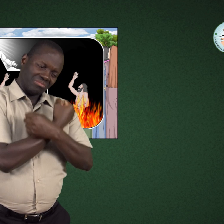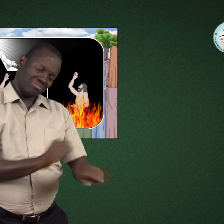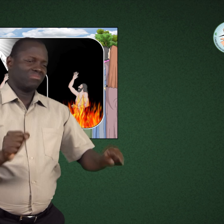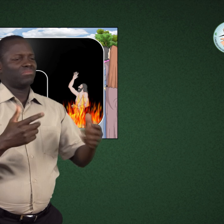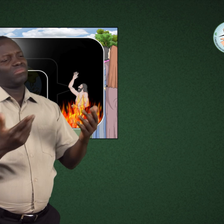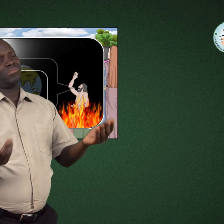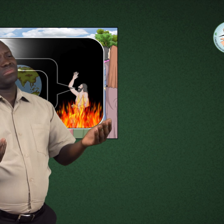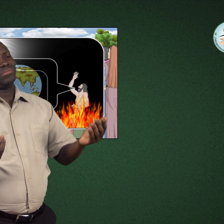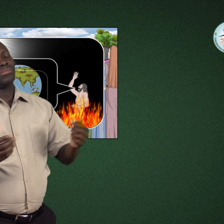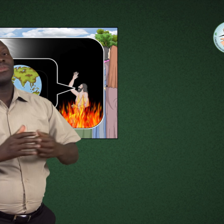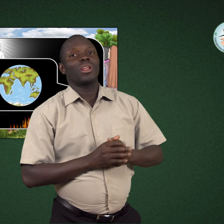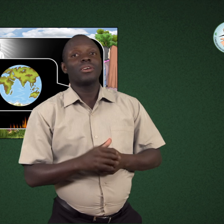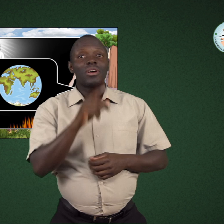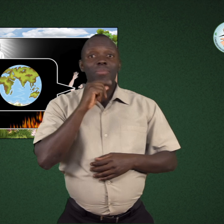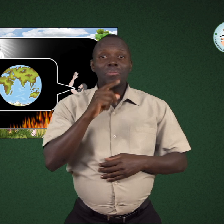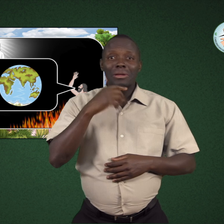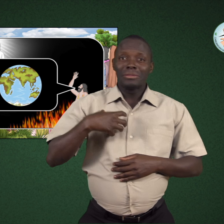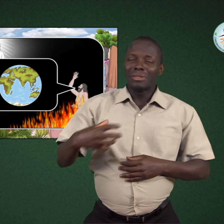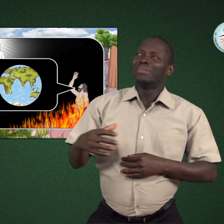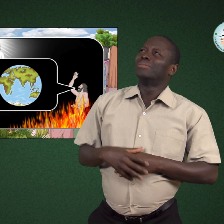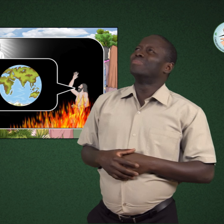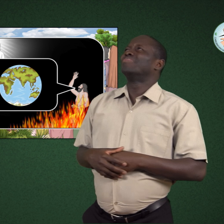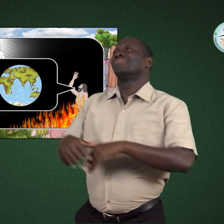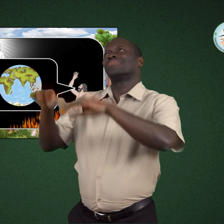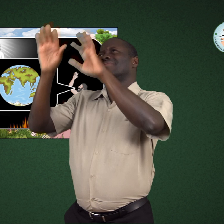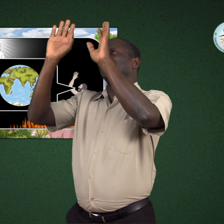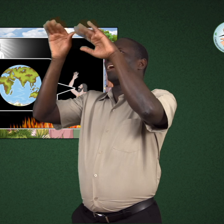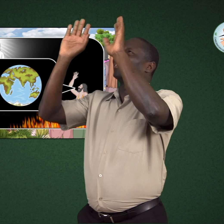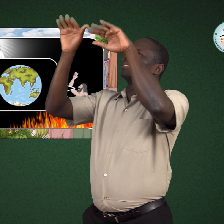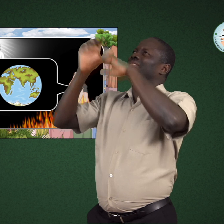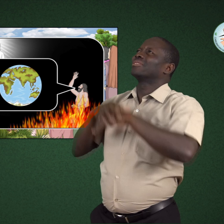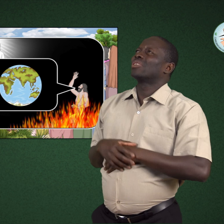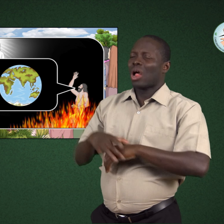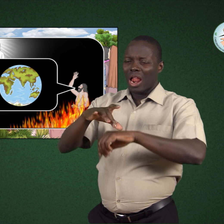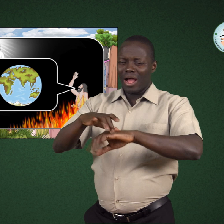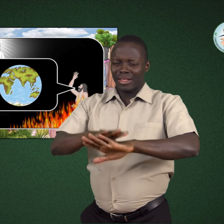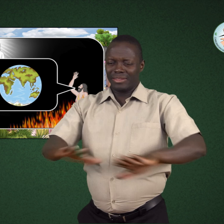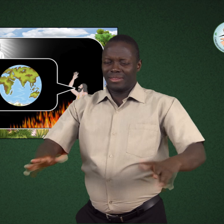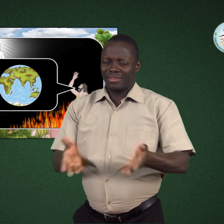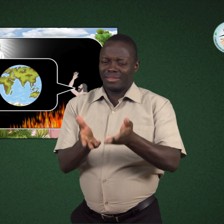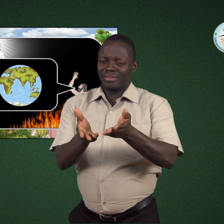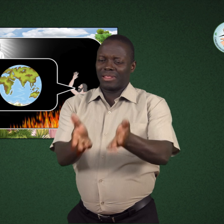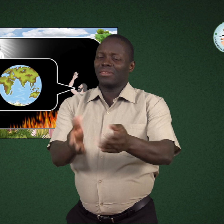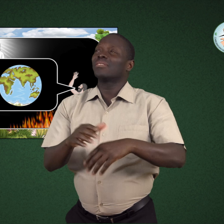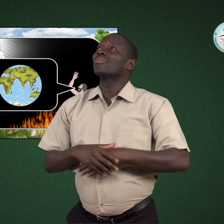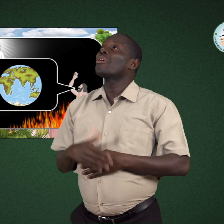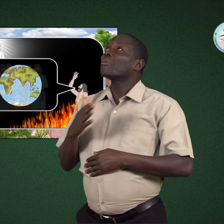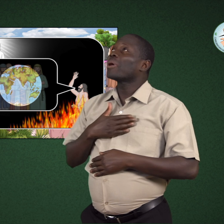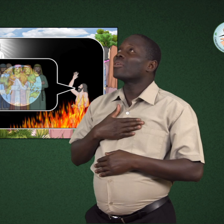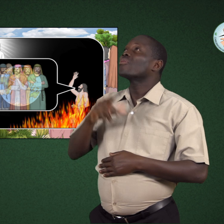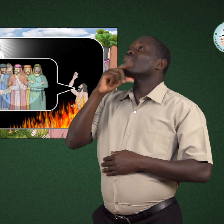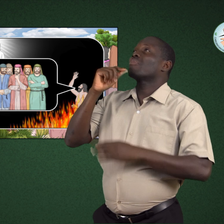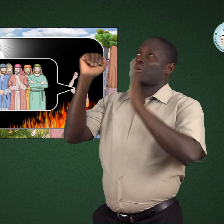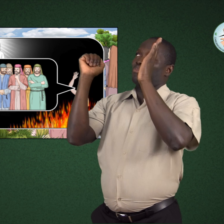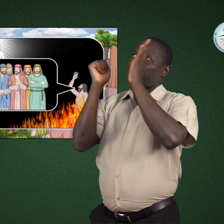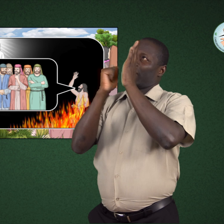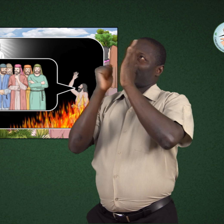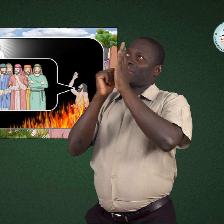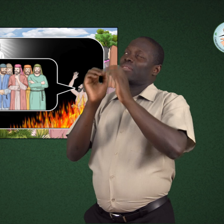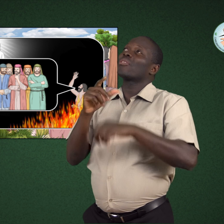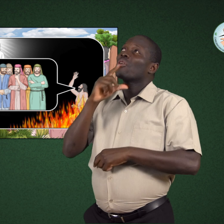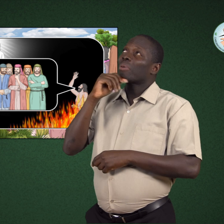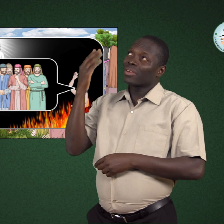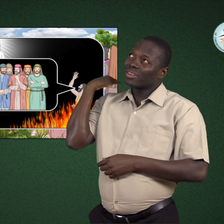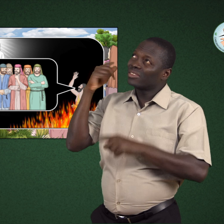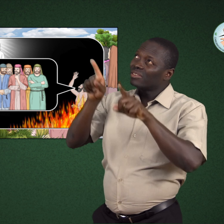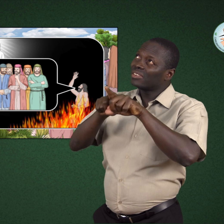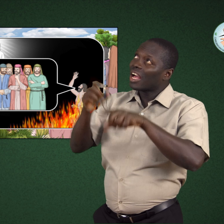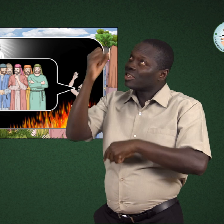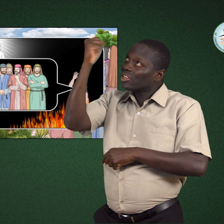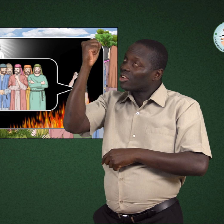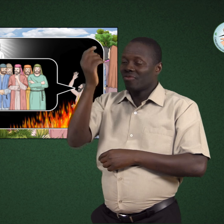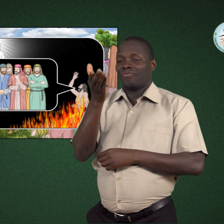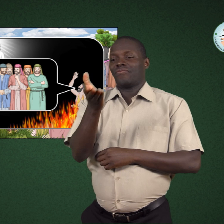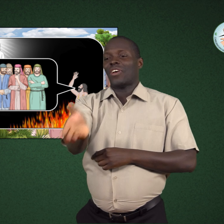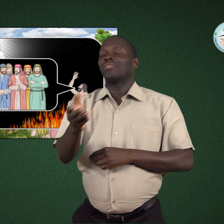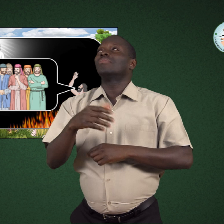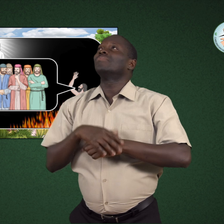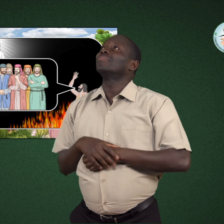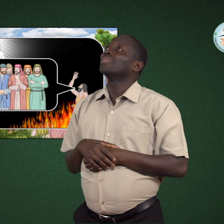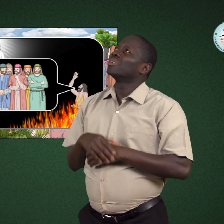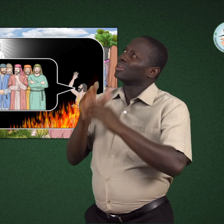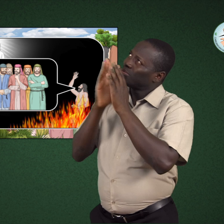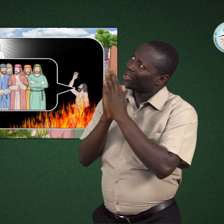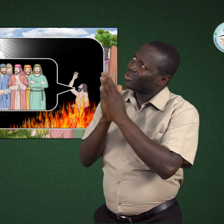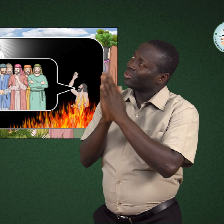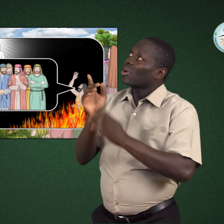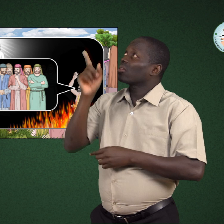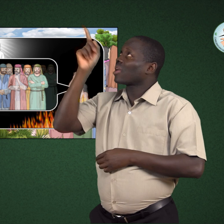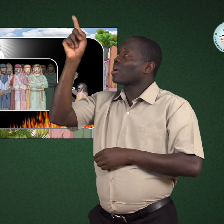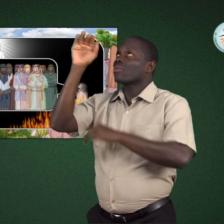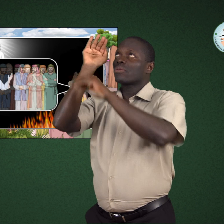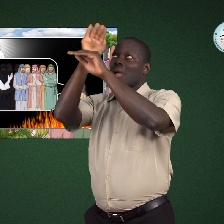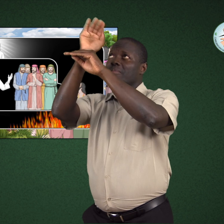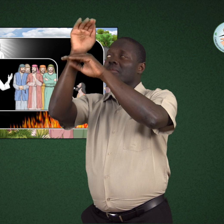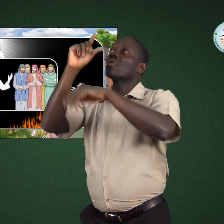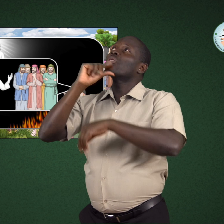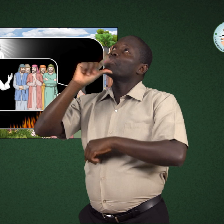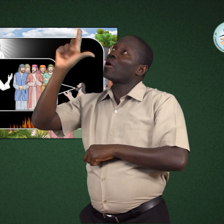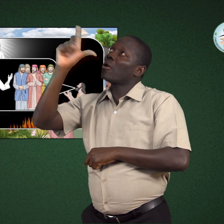‘Then I beg you, father,’ he said, ‘send Lazarus to my father’s house, for I have five brothers.